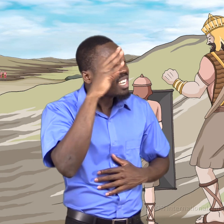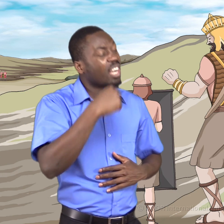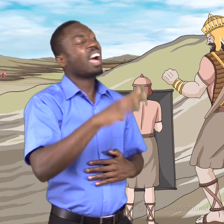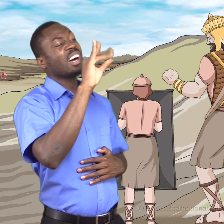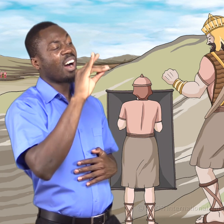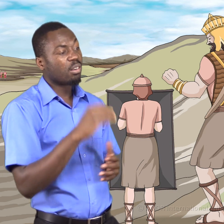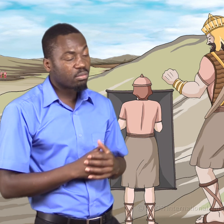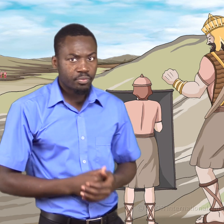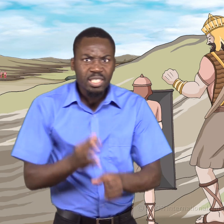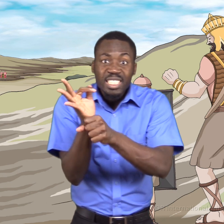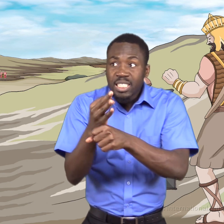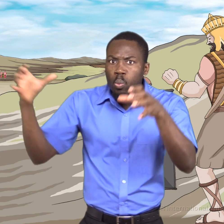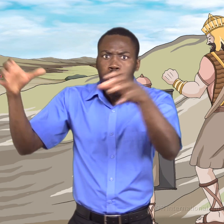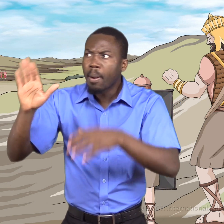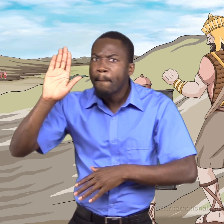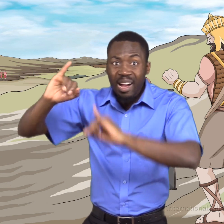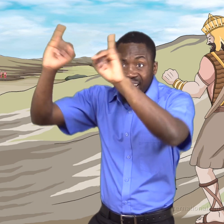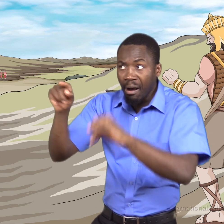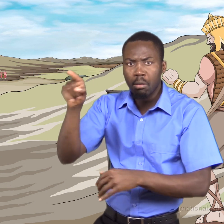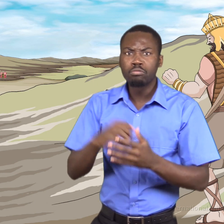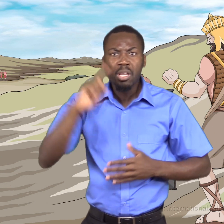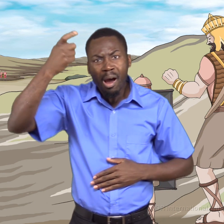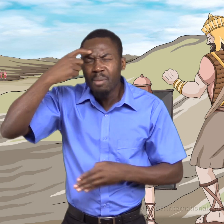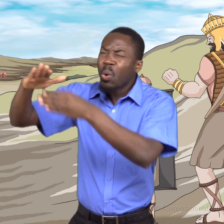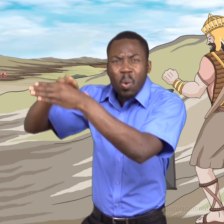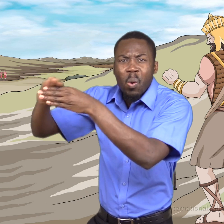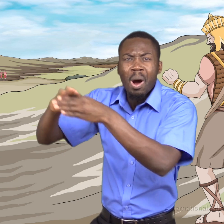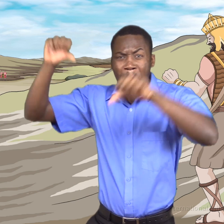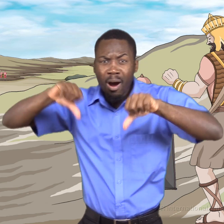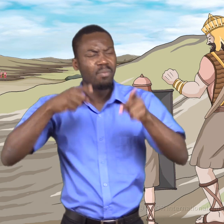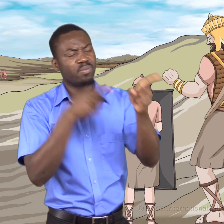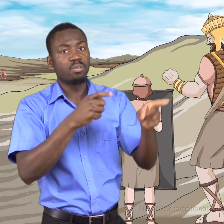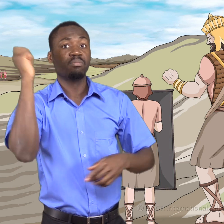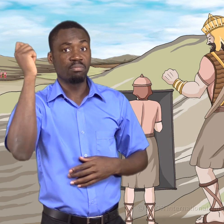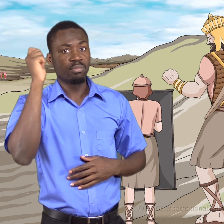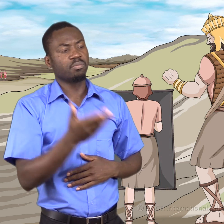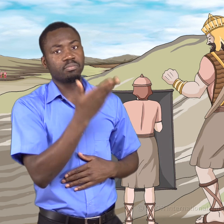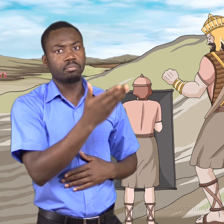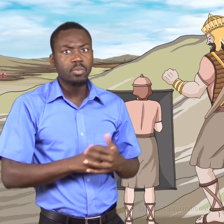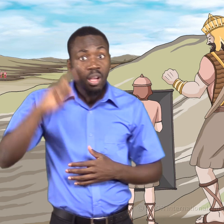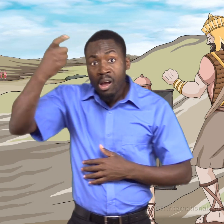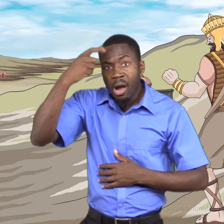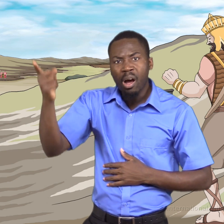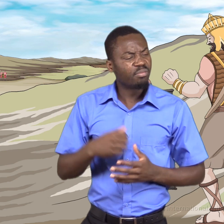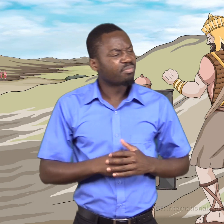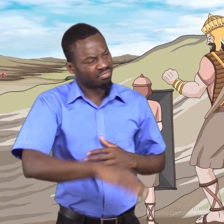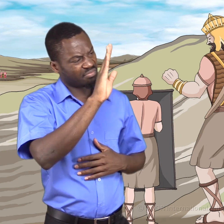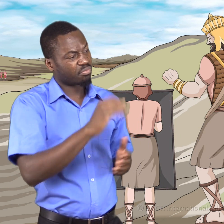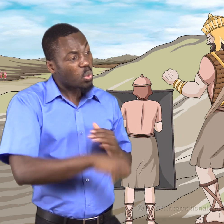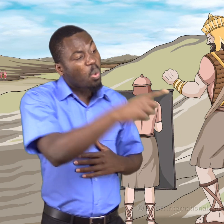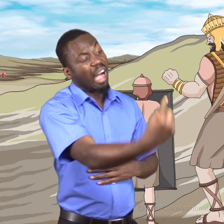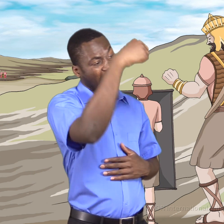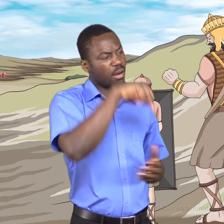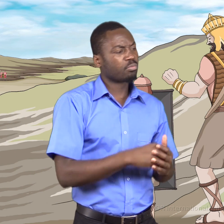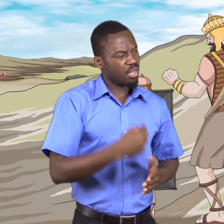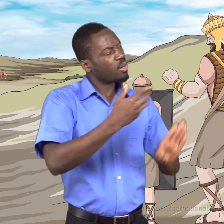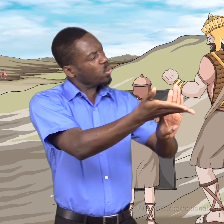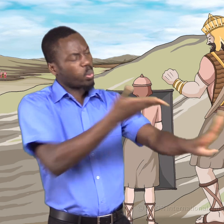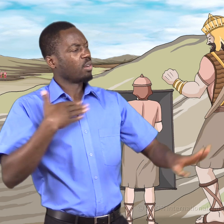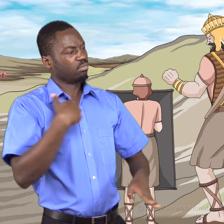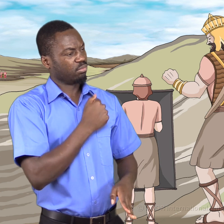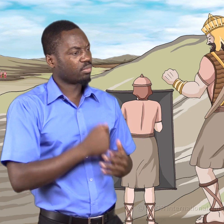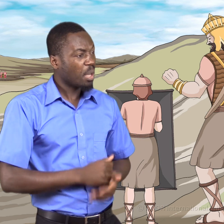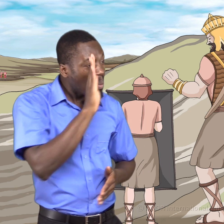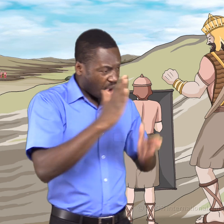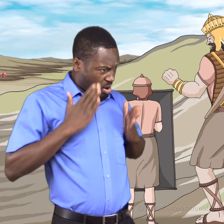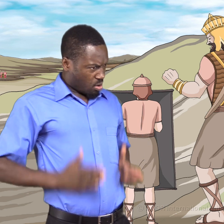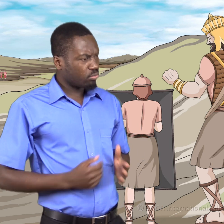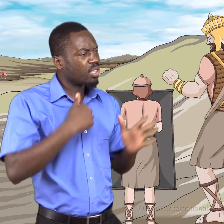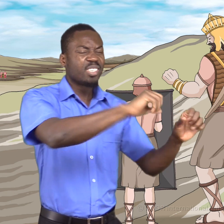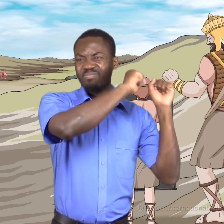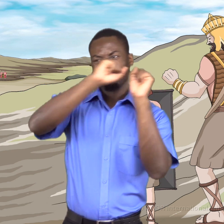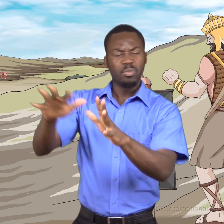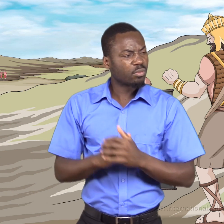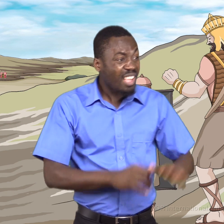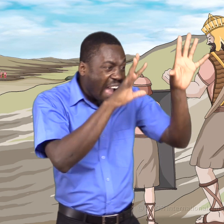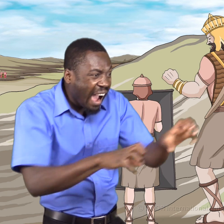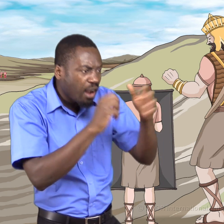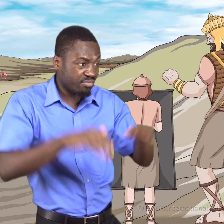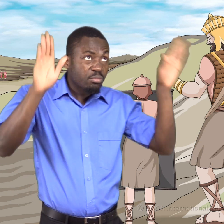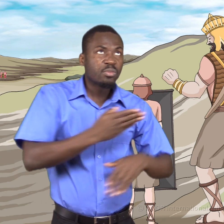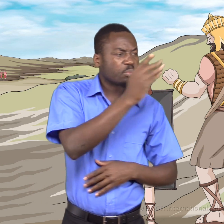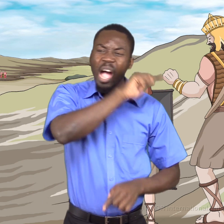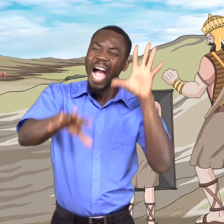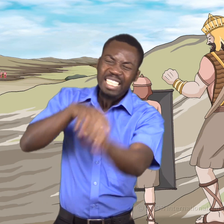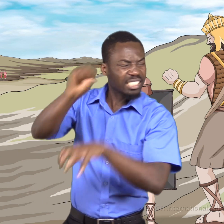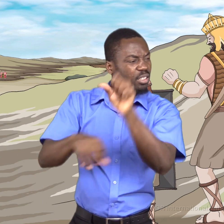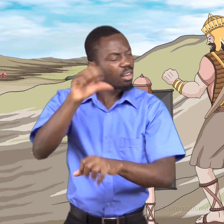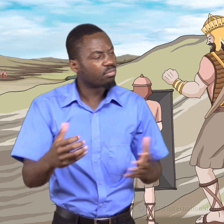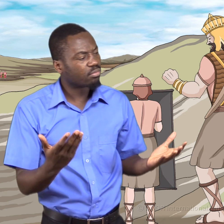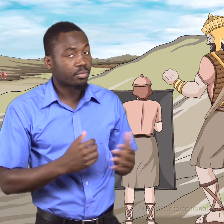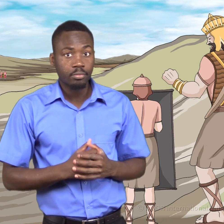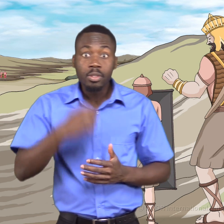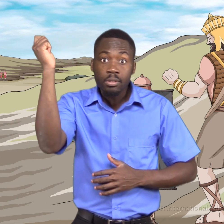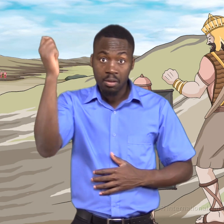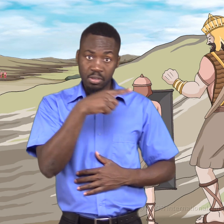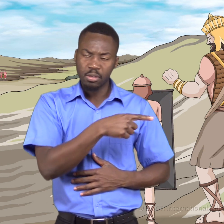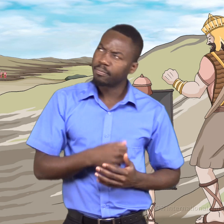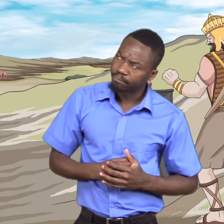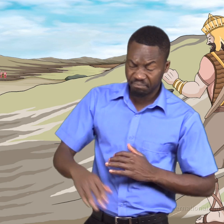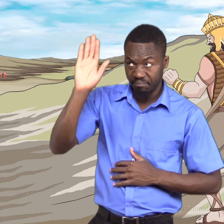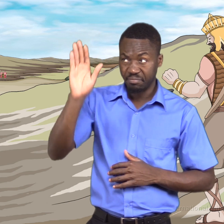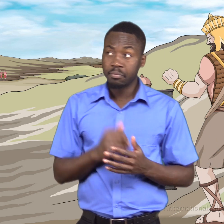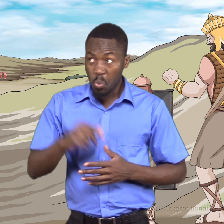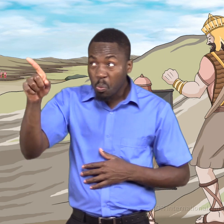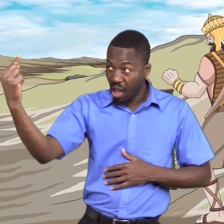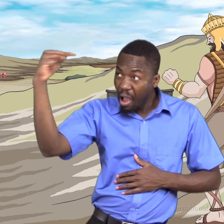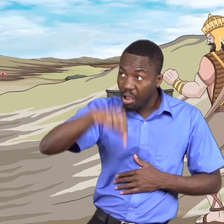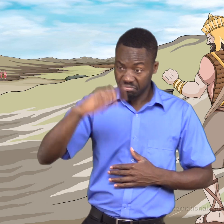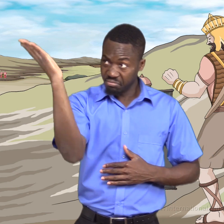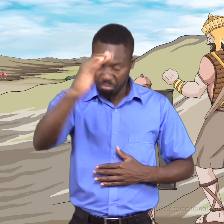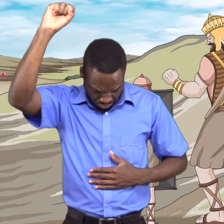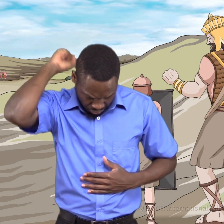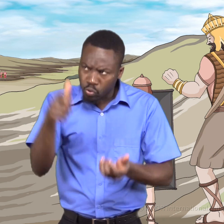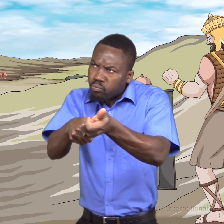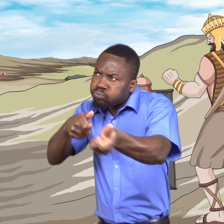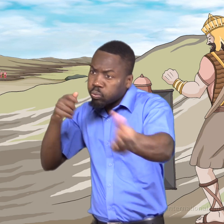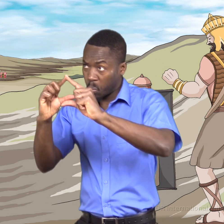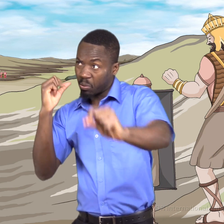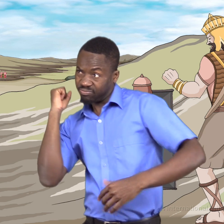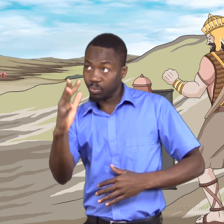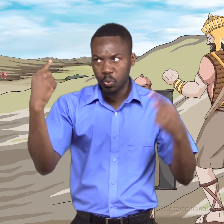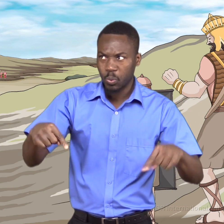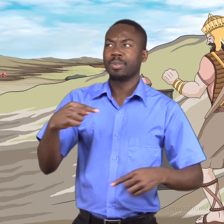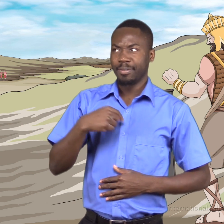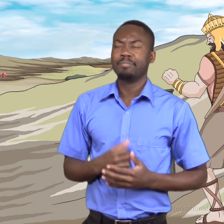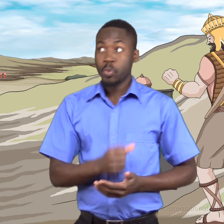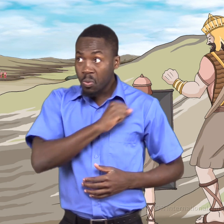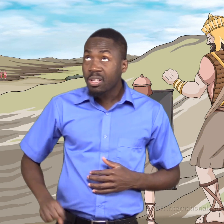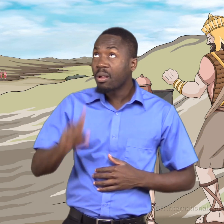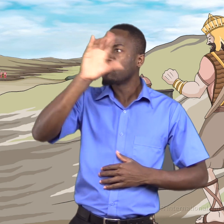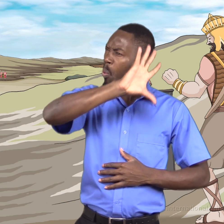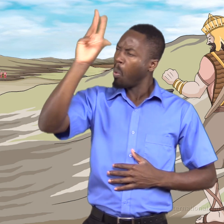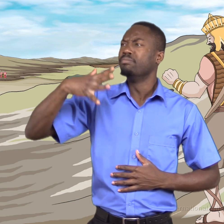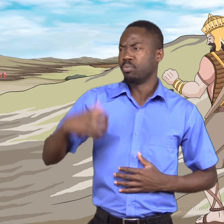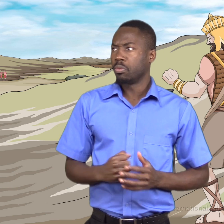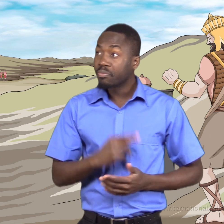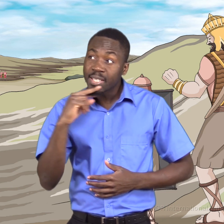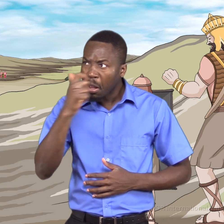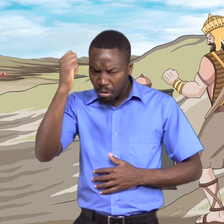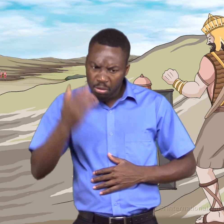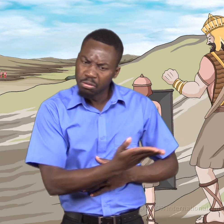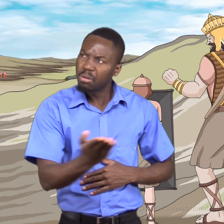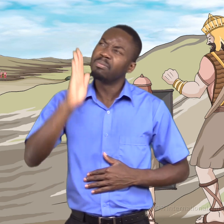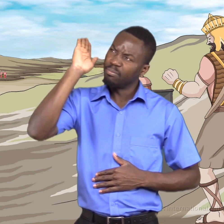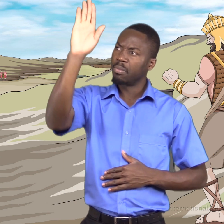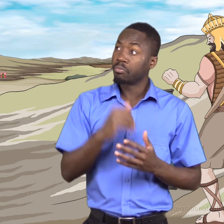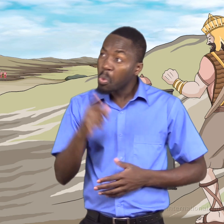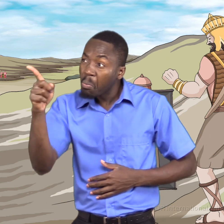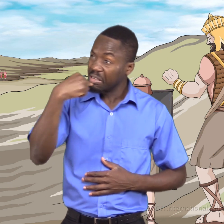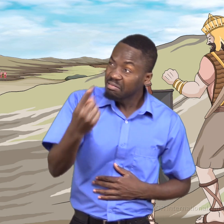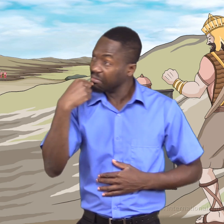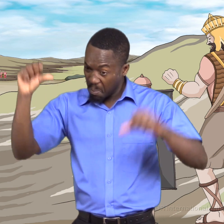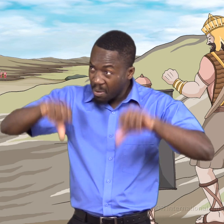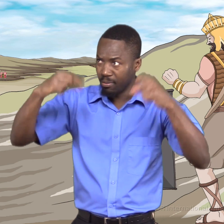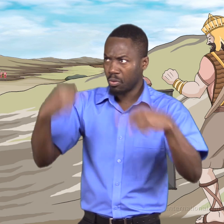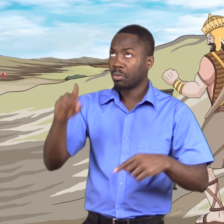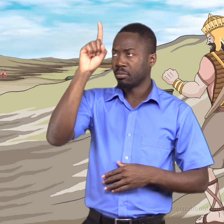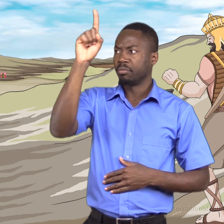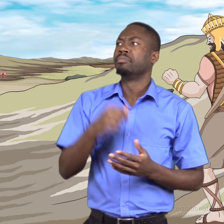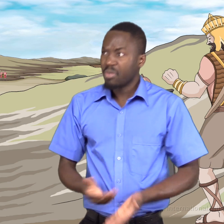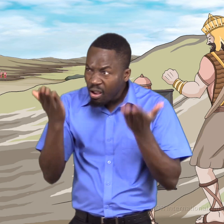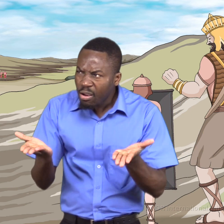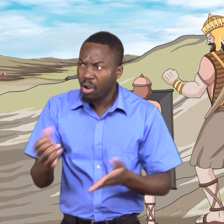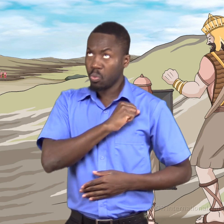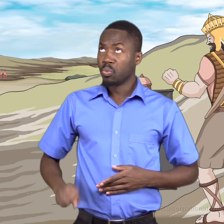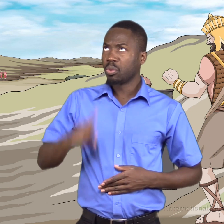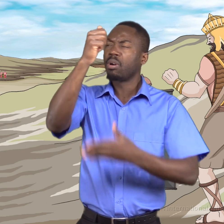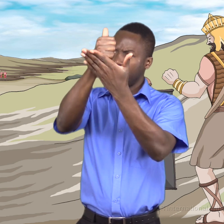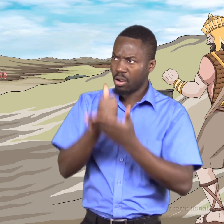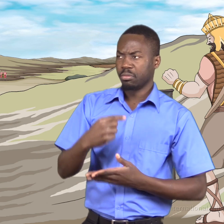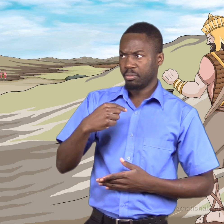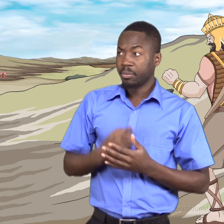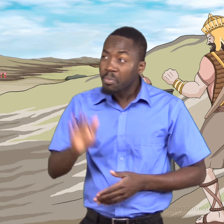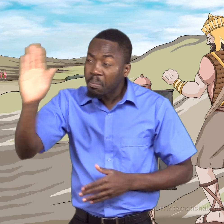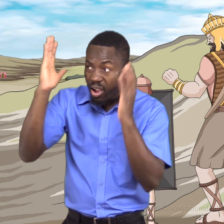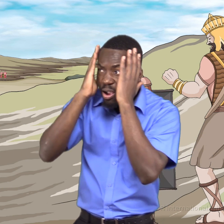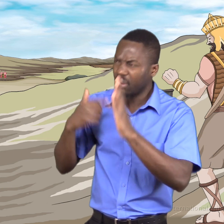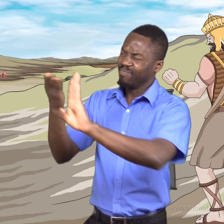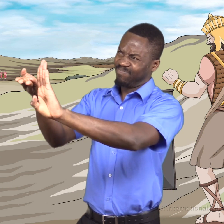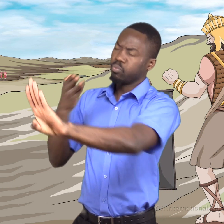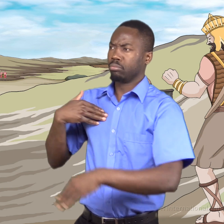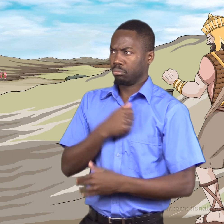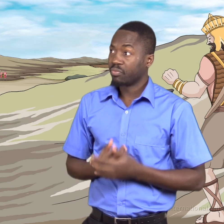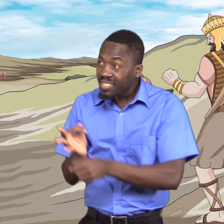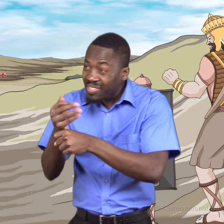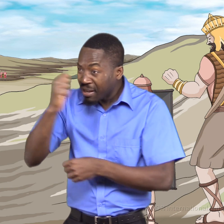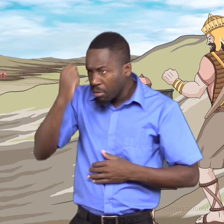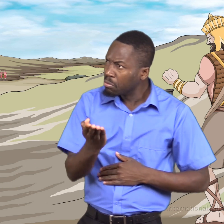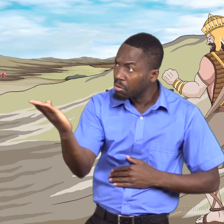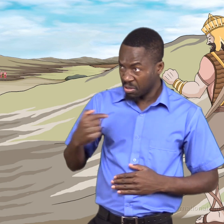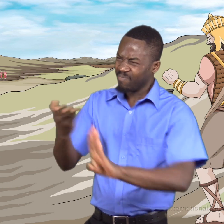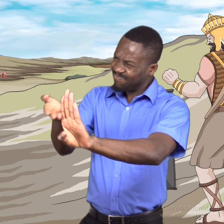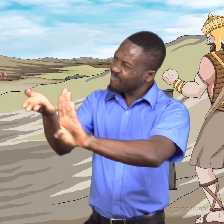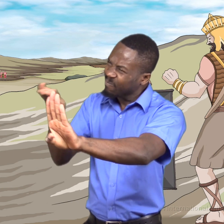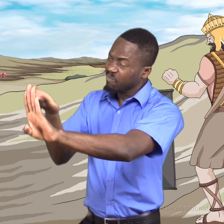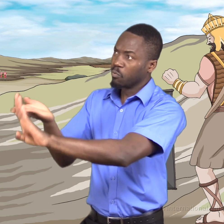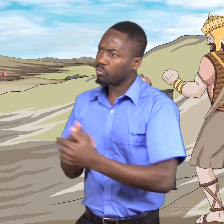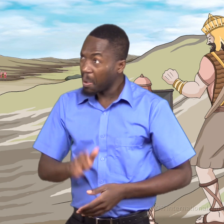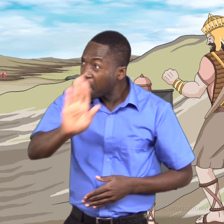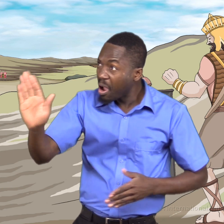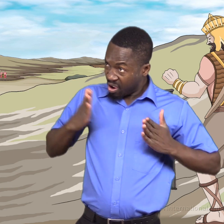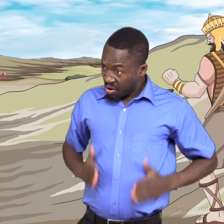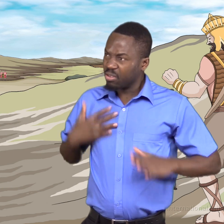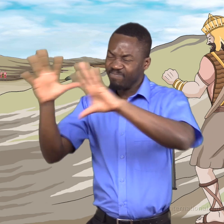“Come here,” he called to David, “and I will give your flesh to the birds of the air and the beasts of the field!” But David said to the Philistine, “You come against me with sword and spear and javelin, but I come against you in the name of the LORD of Hosts, the God of the armies of Israel, whom you have defied. This day the LORD will deliver you into my hand.